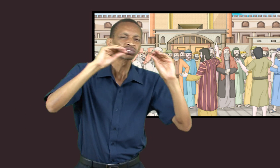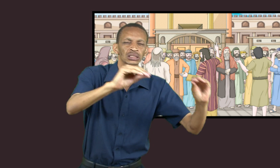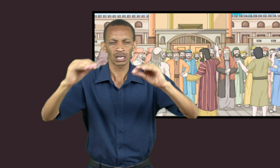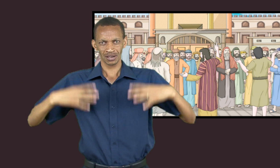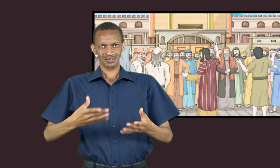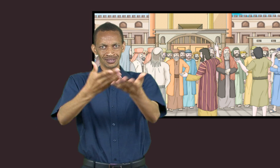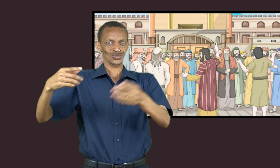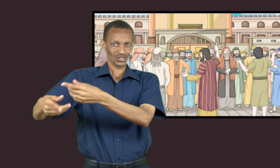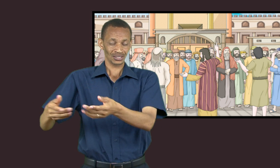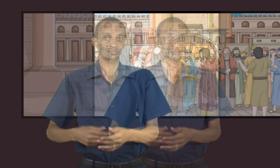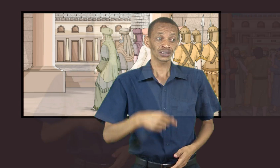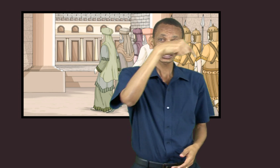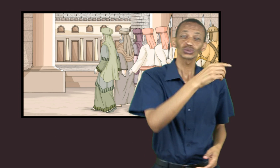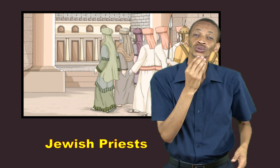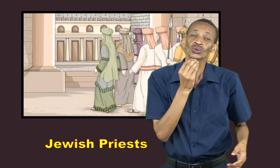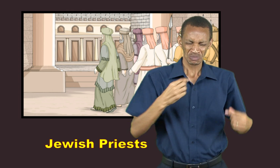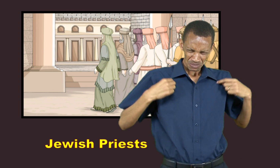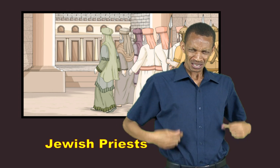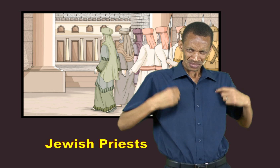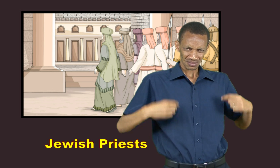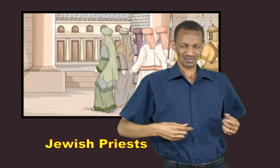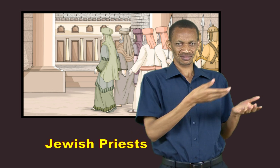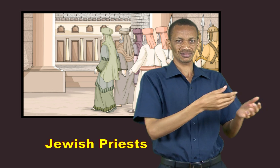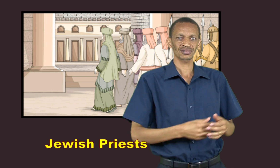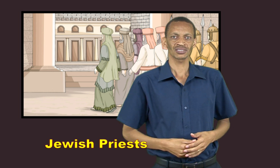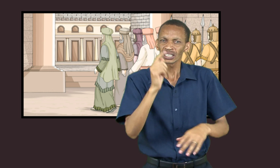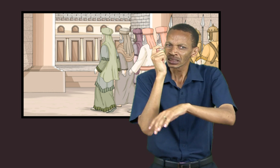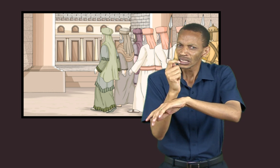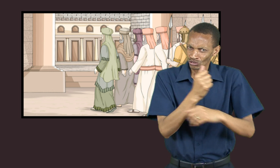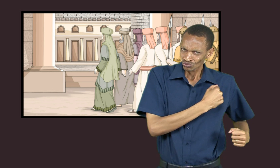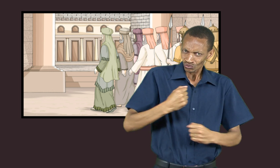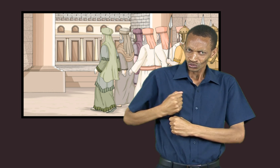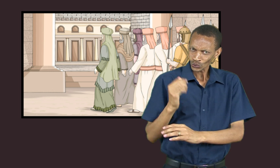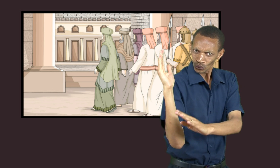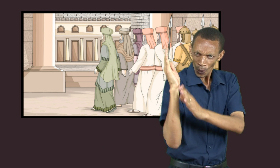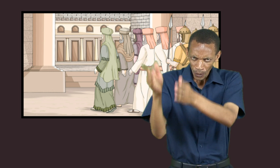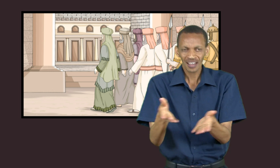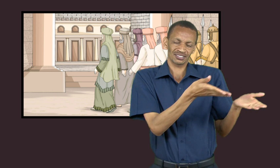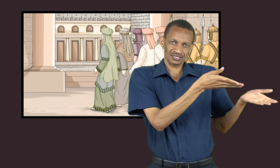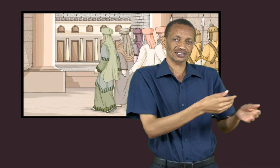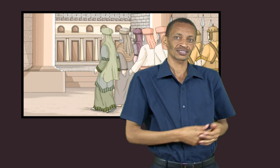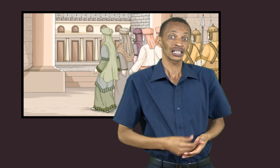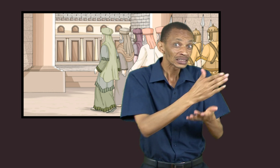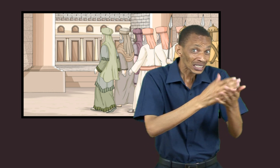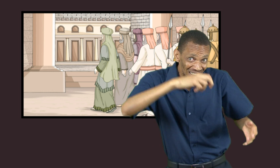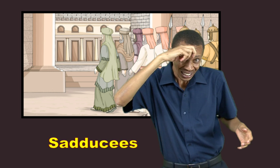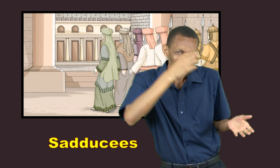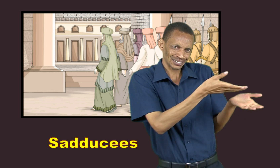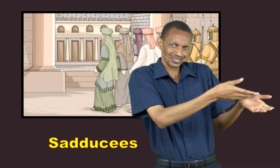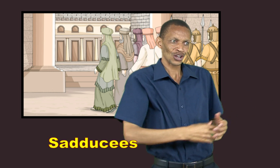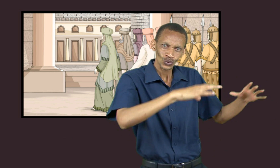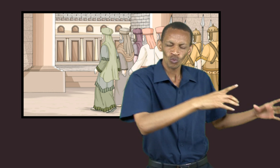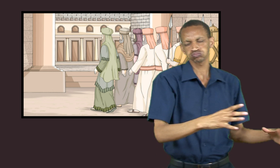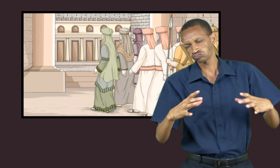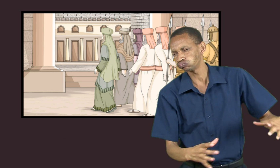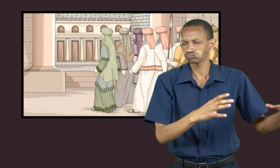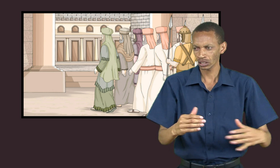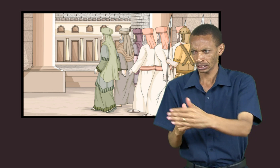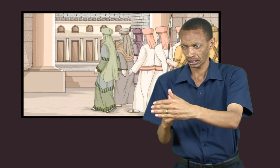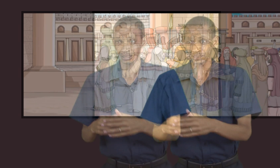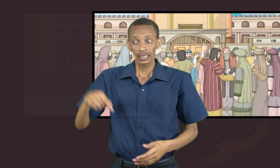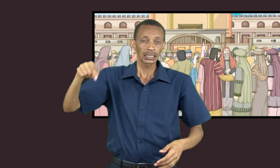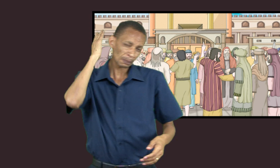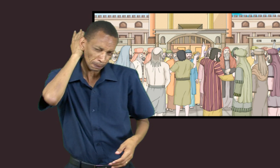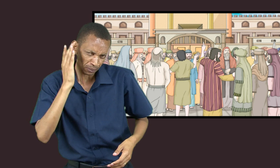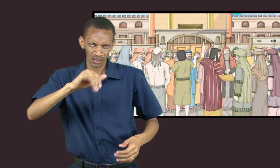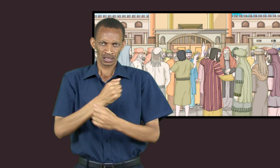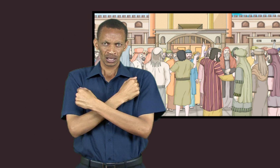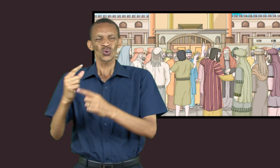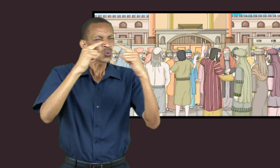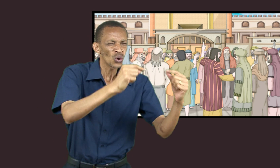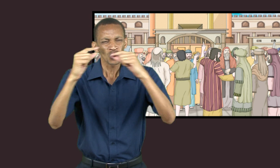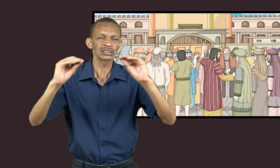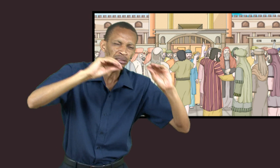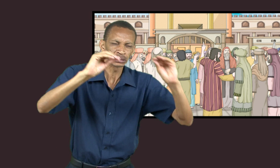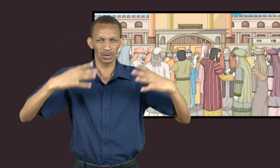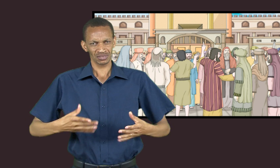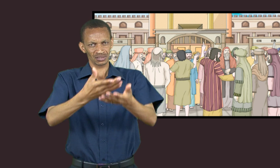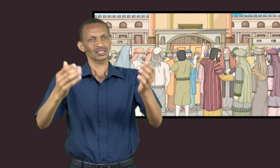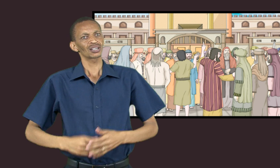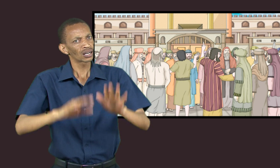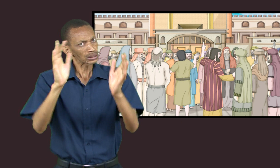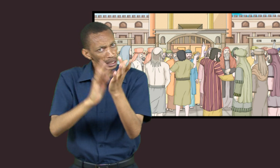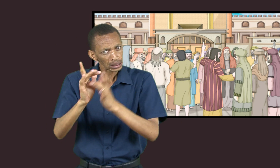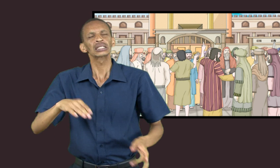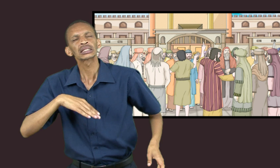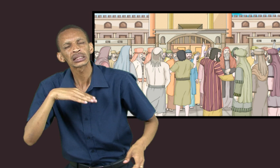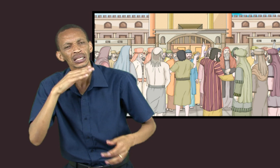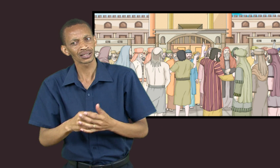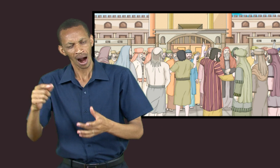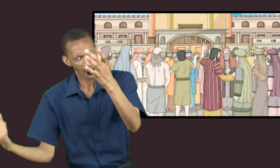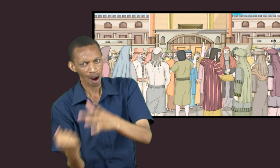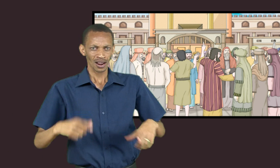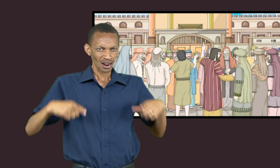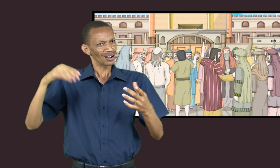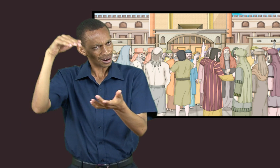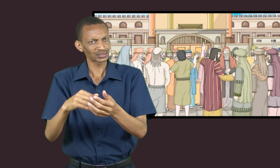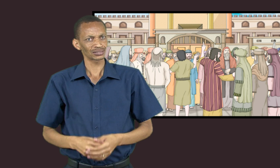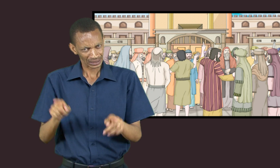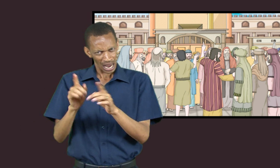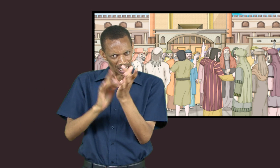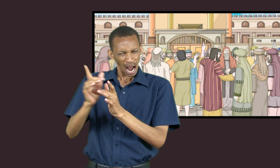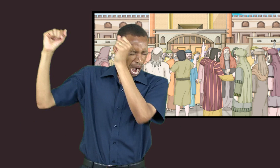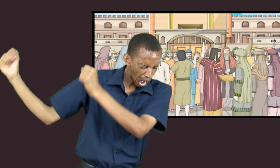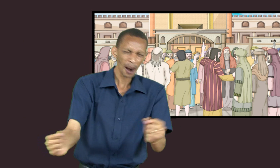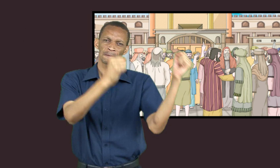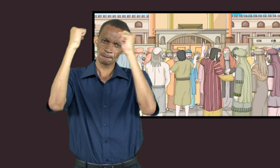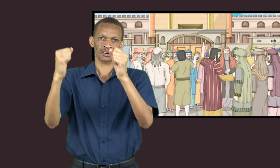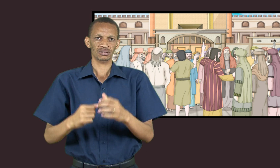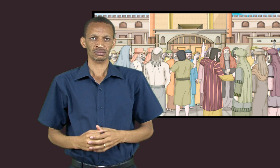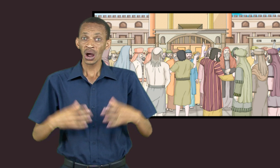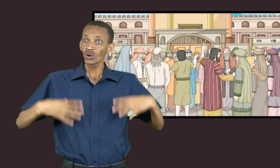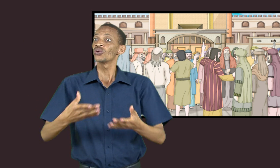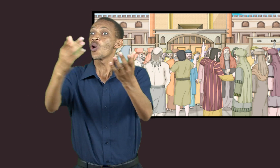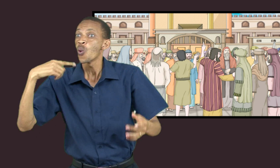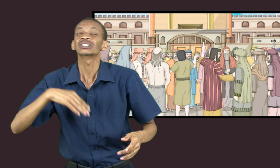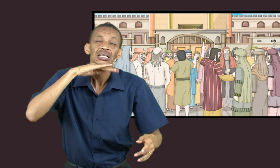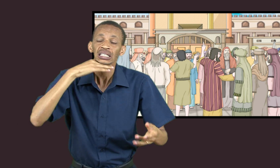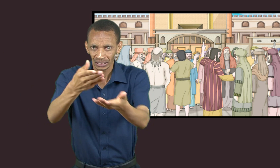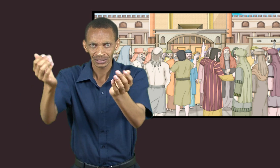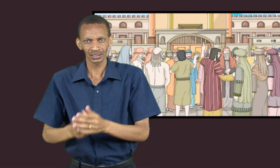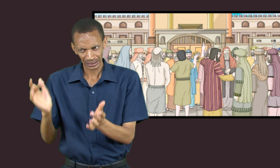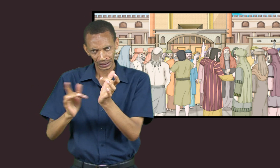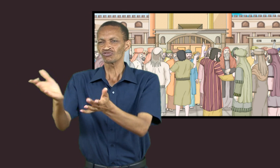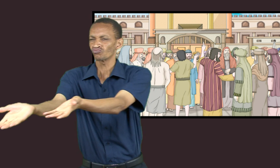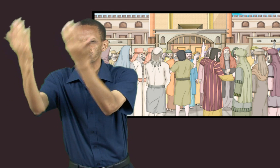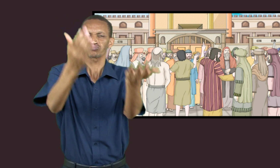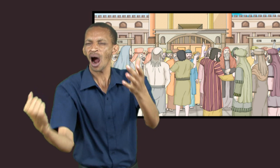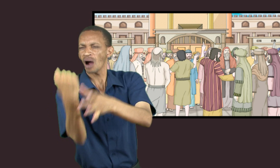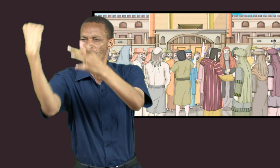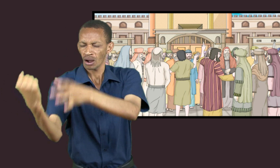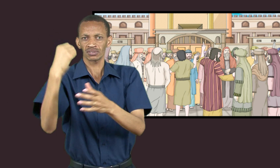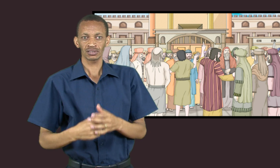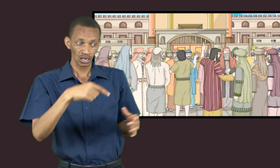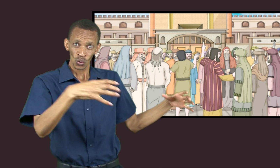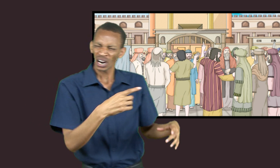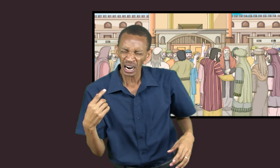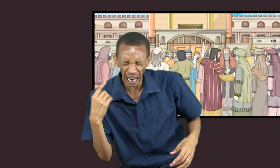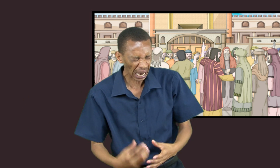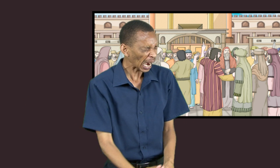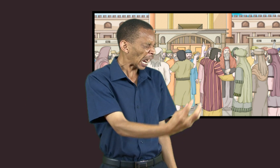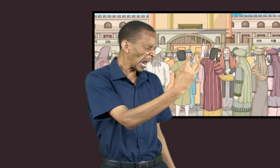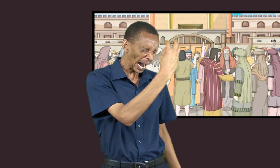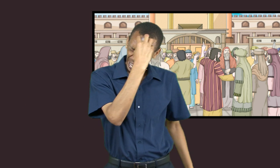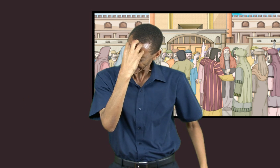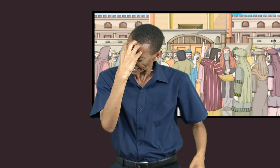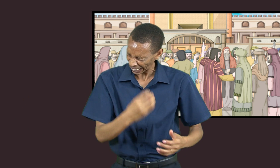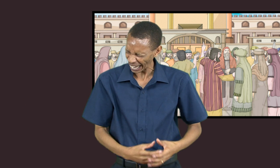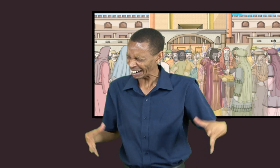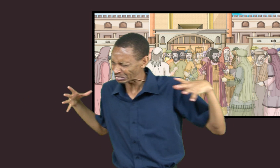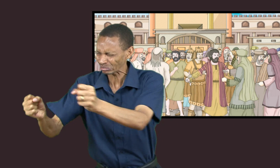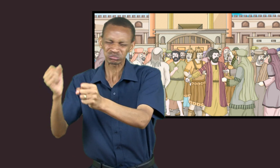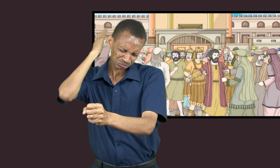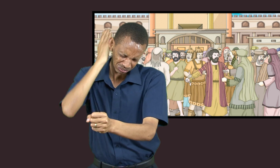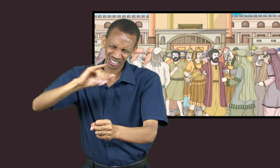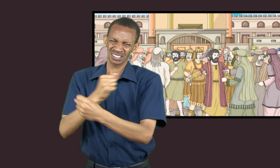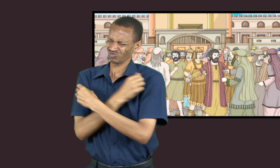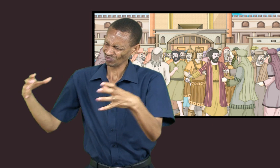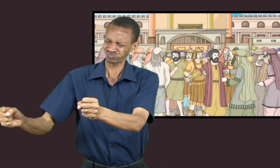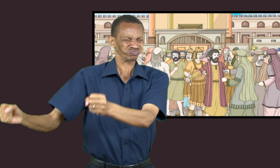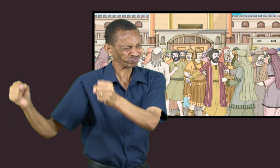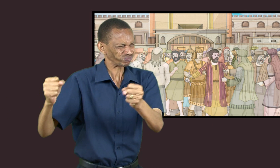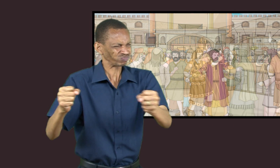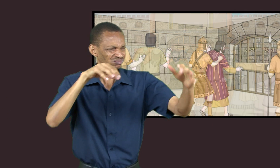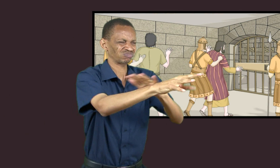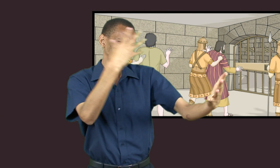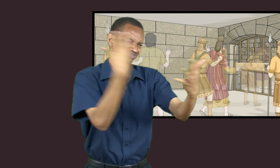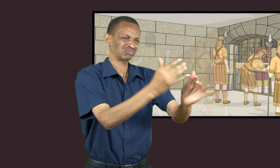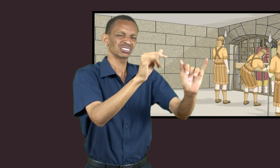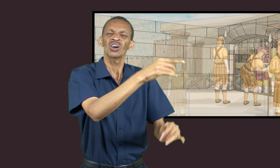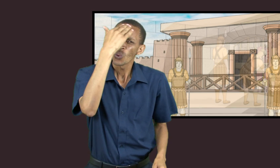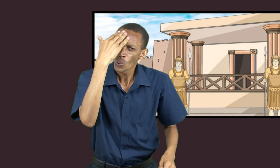While Peter and John were speaking to the people, the priests and the captain of the temple guard and the Sadducees came up to them, greatly disturbed that they were teaching the people and proclaiming in Jesus the resurrection of the dead.